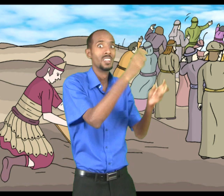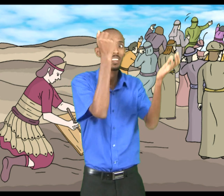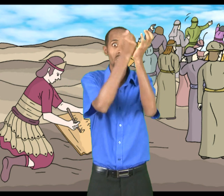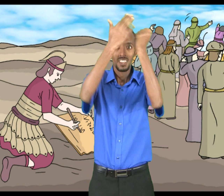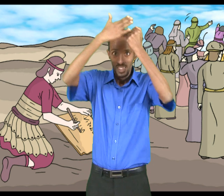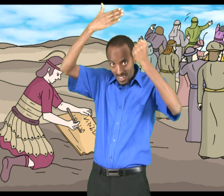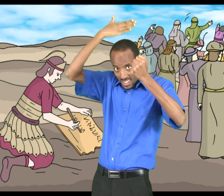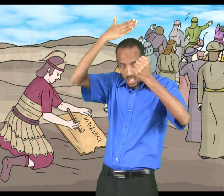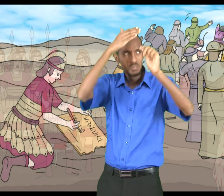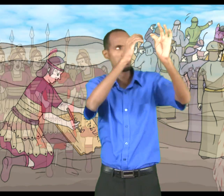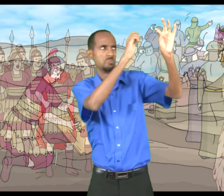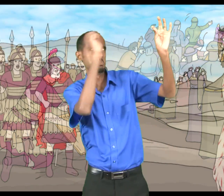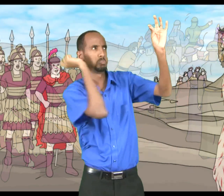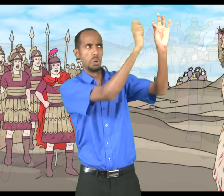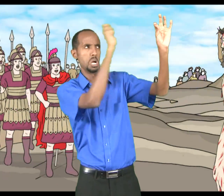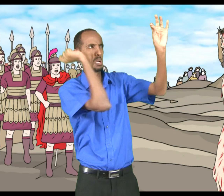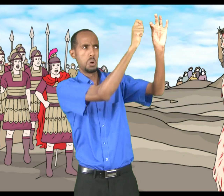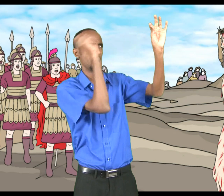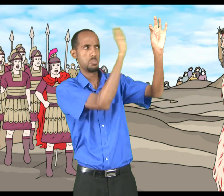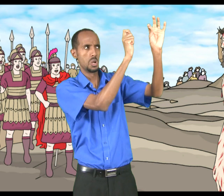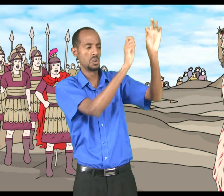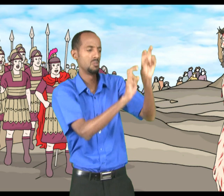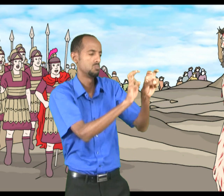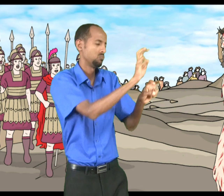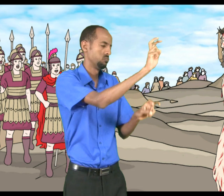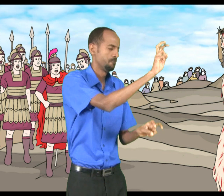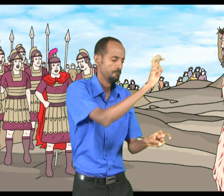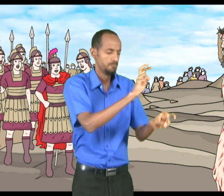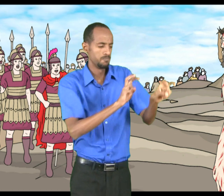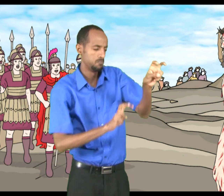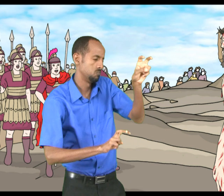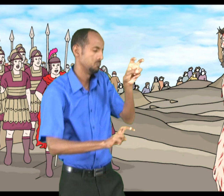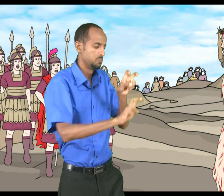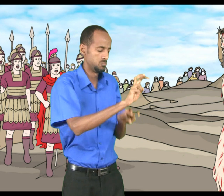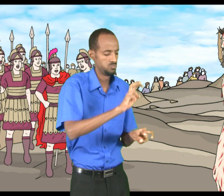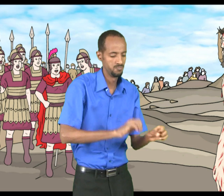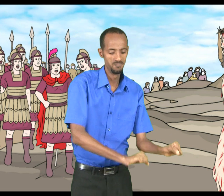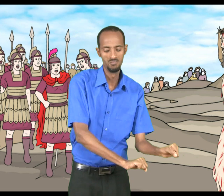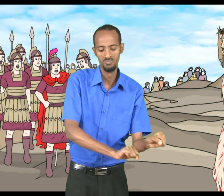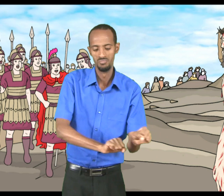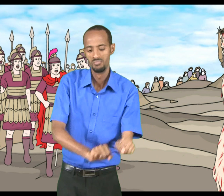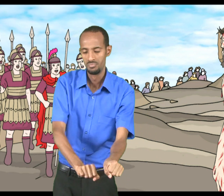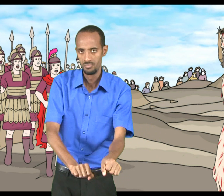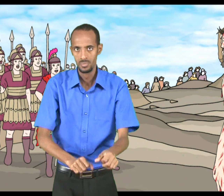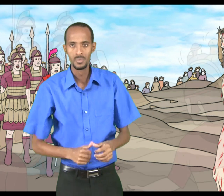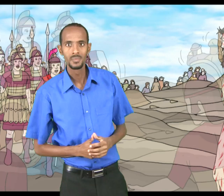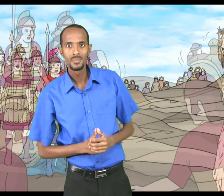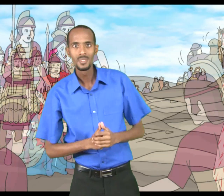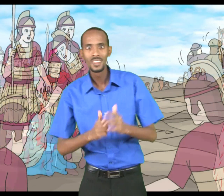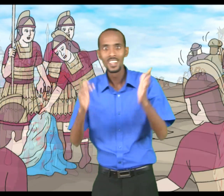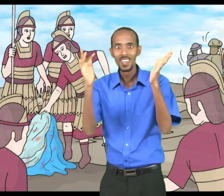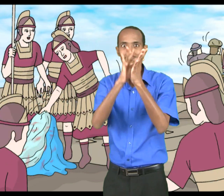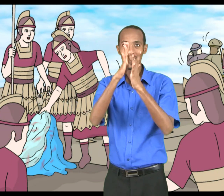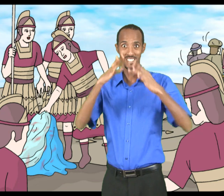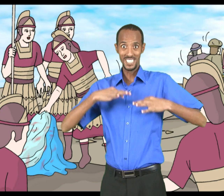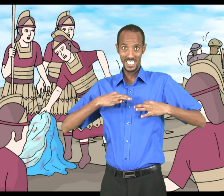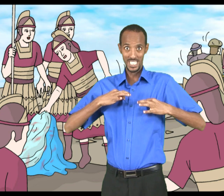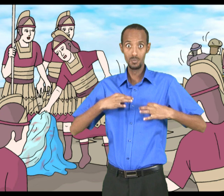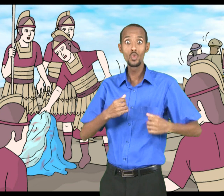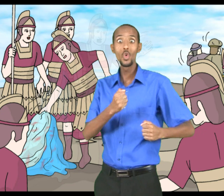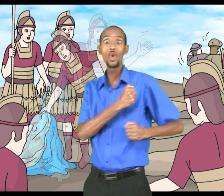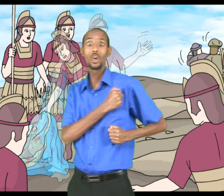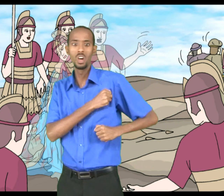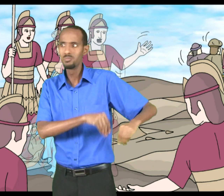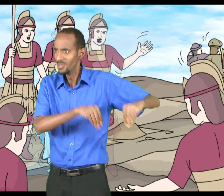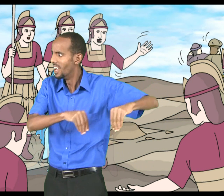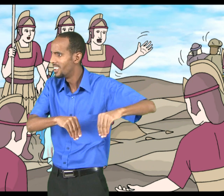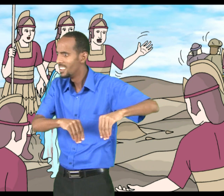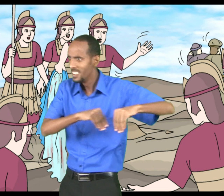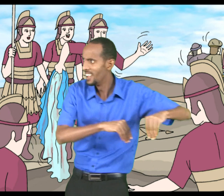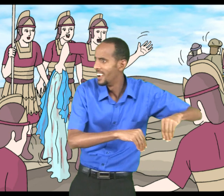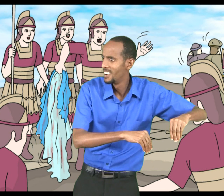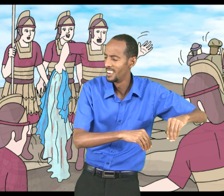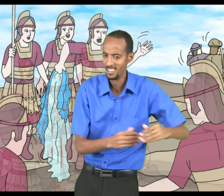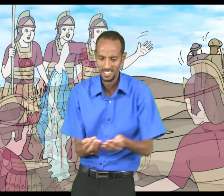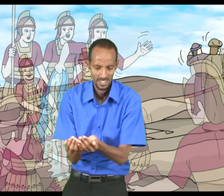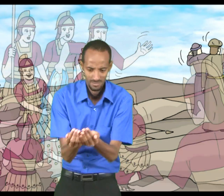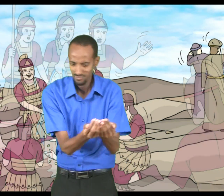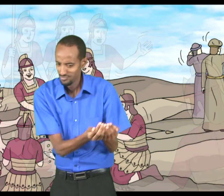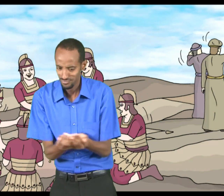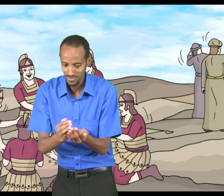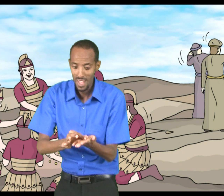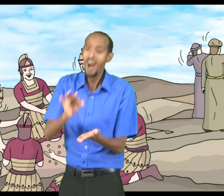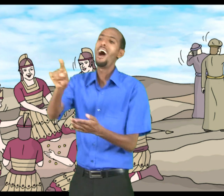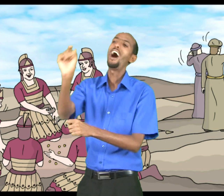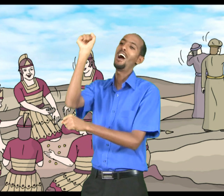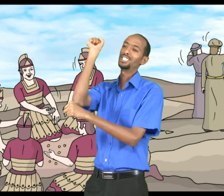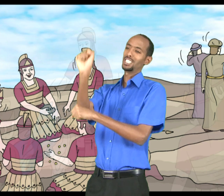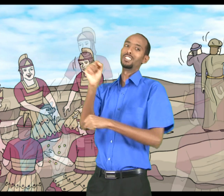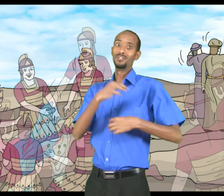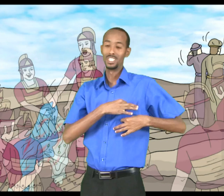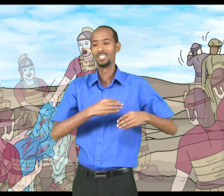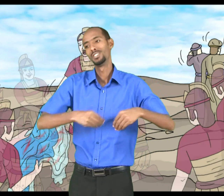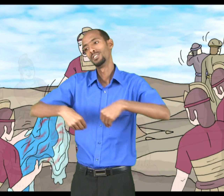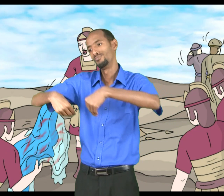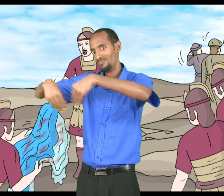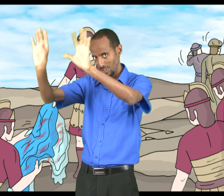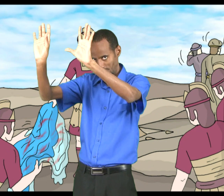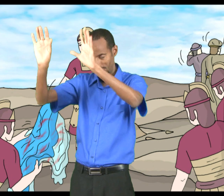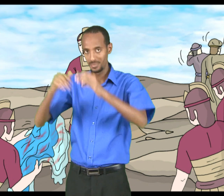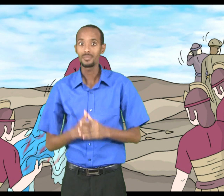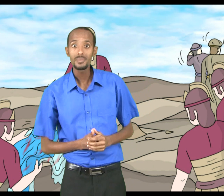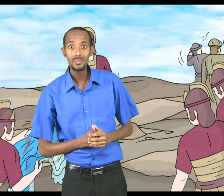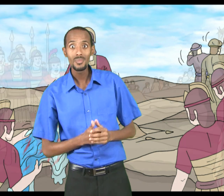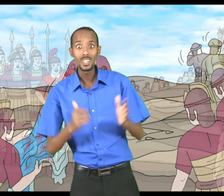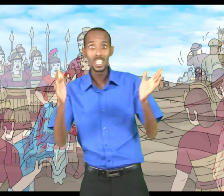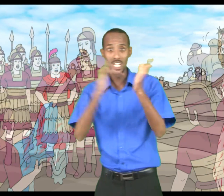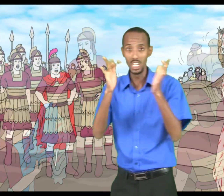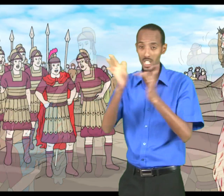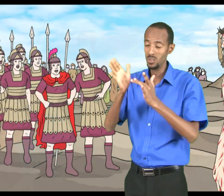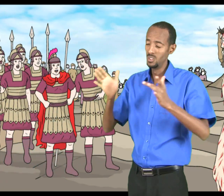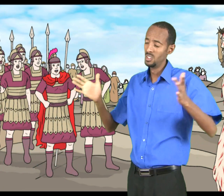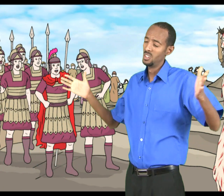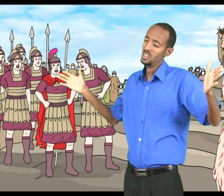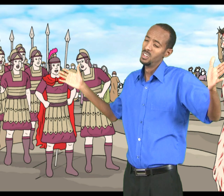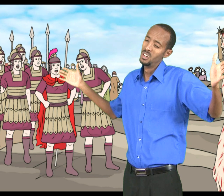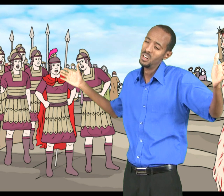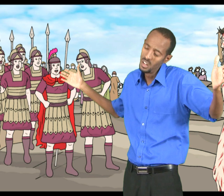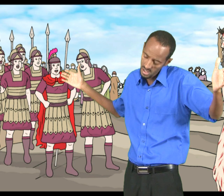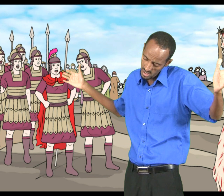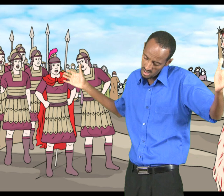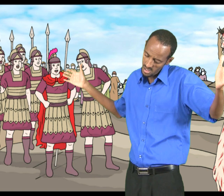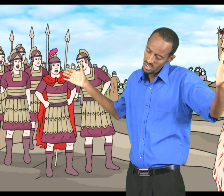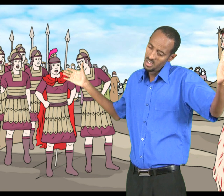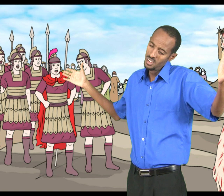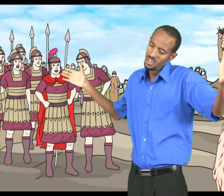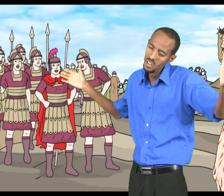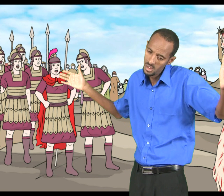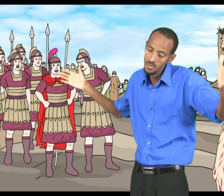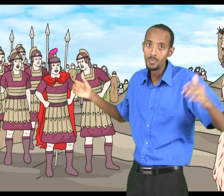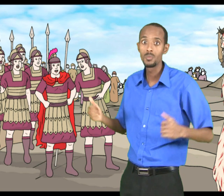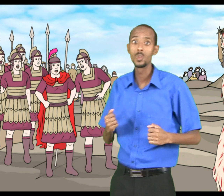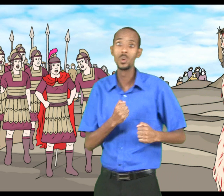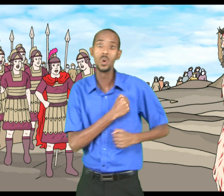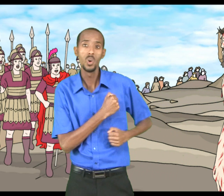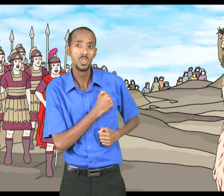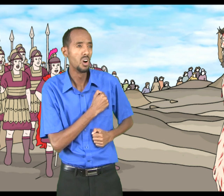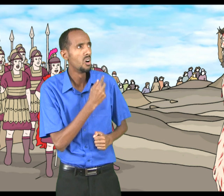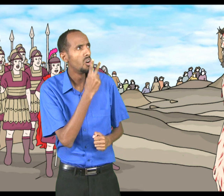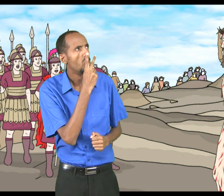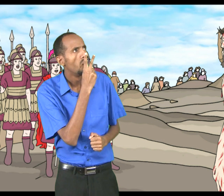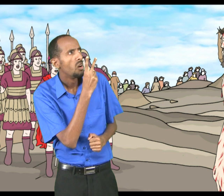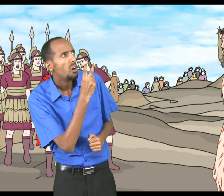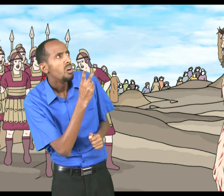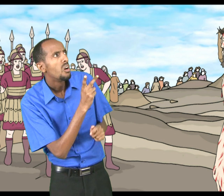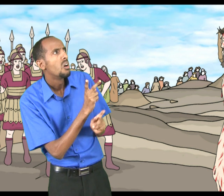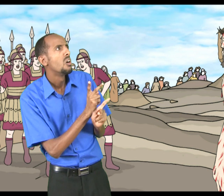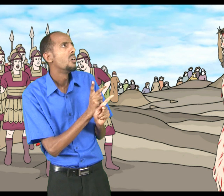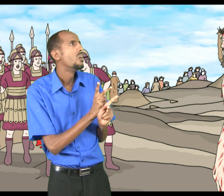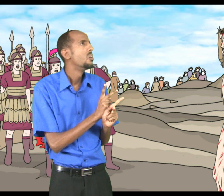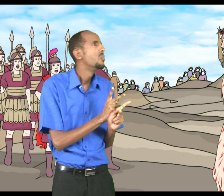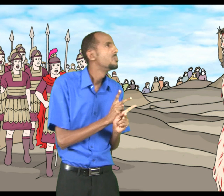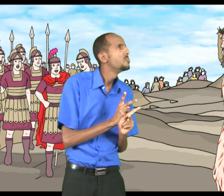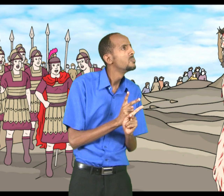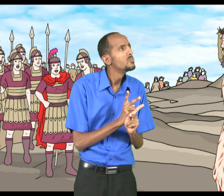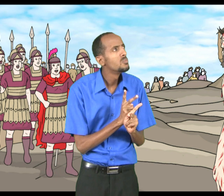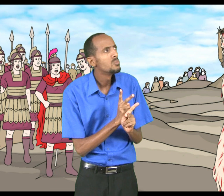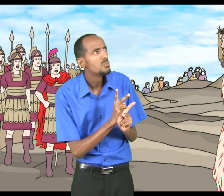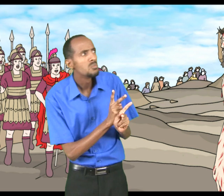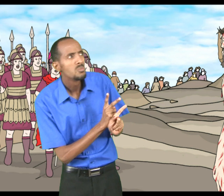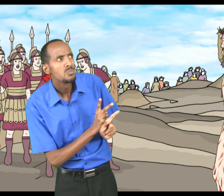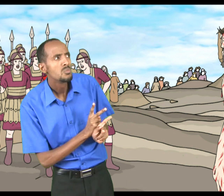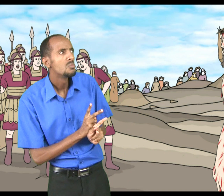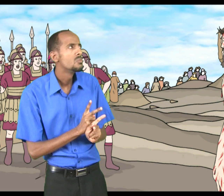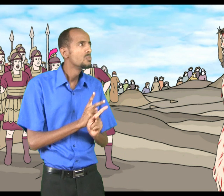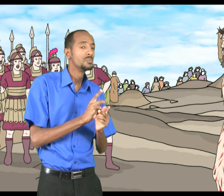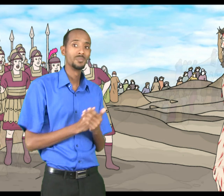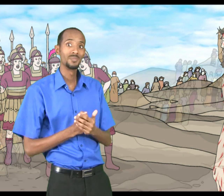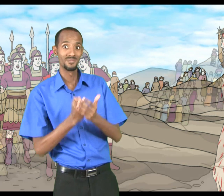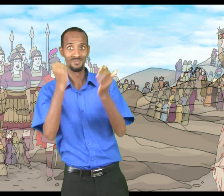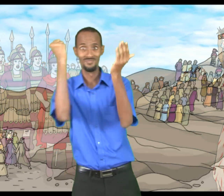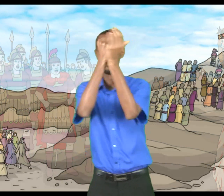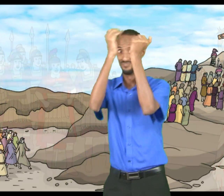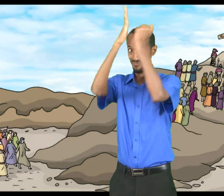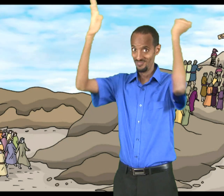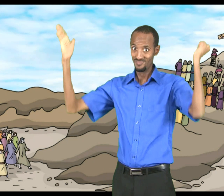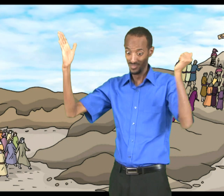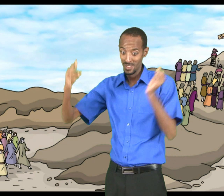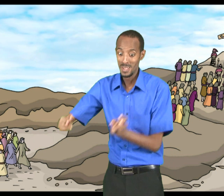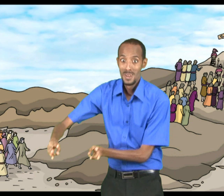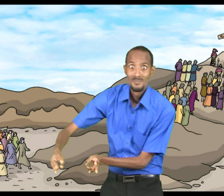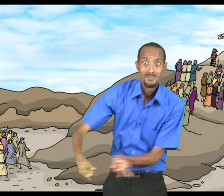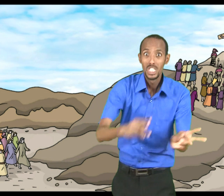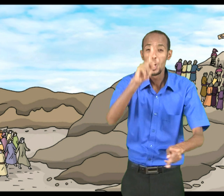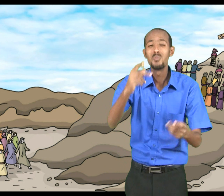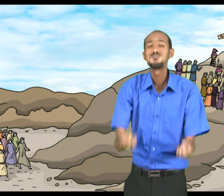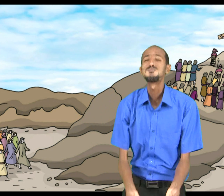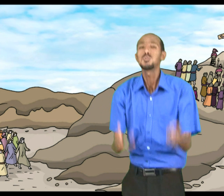Two robbers were crucified with Him, one on His right hand and the other on His left.